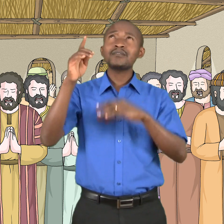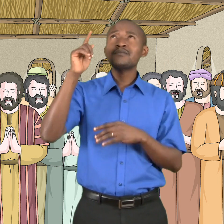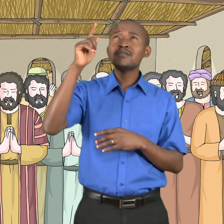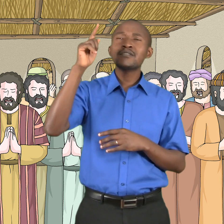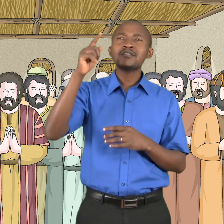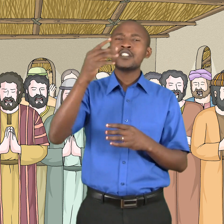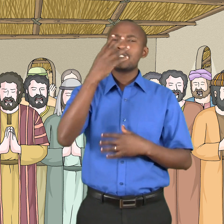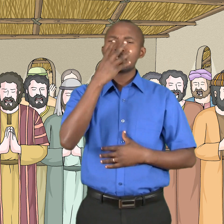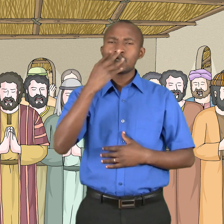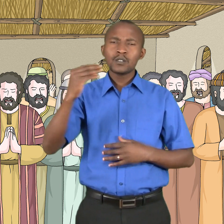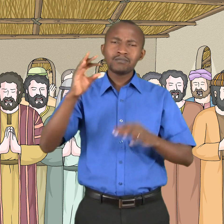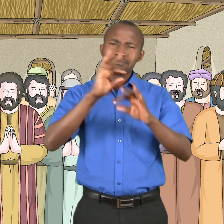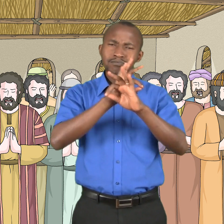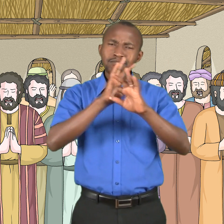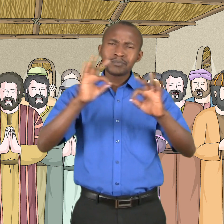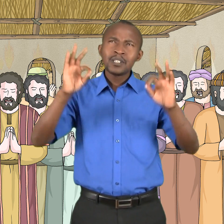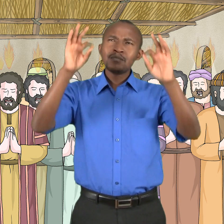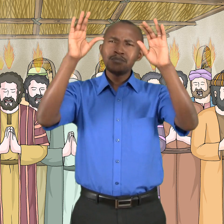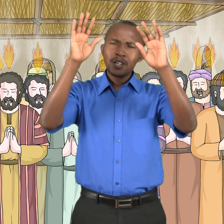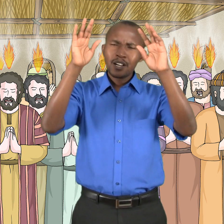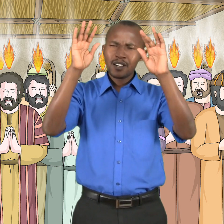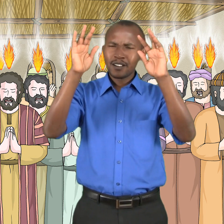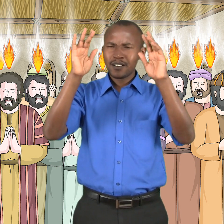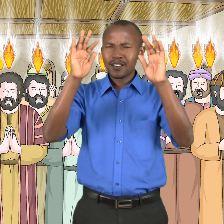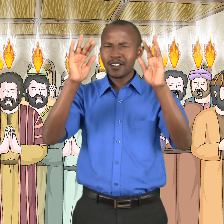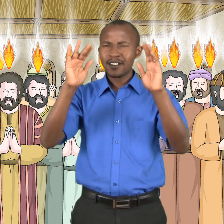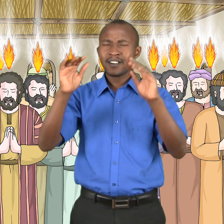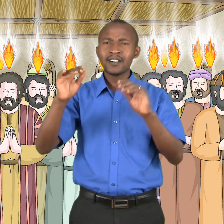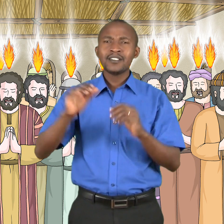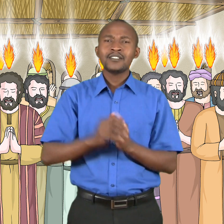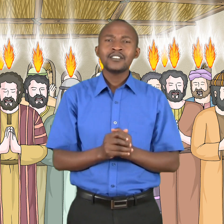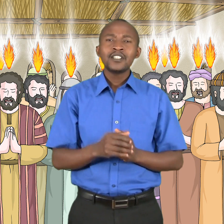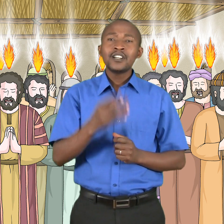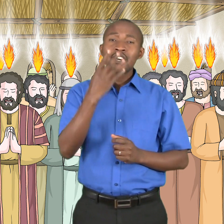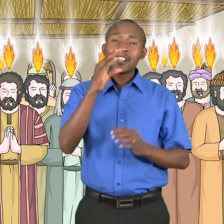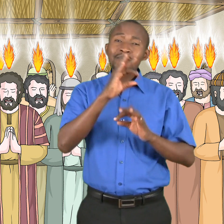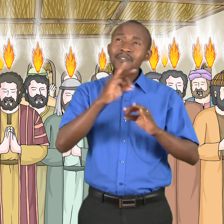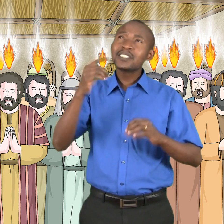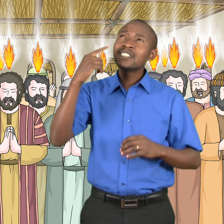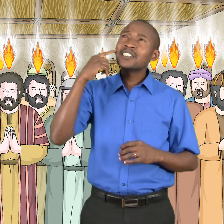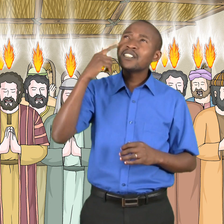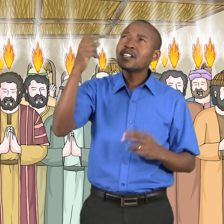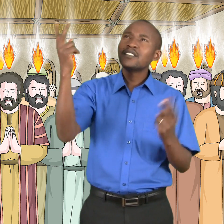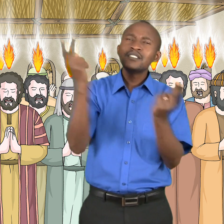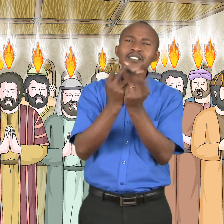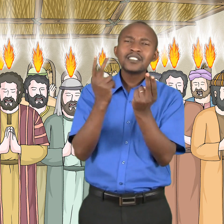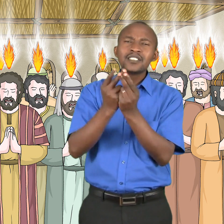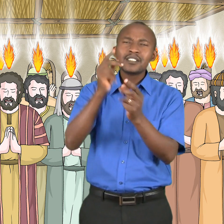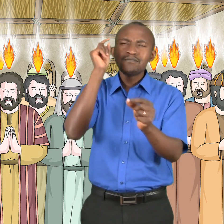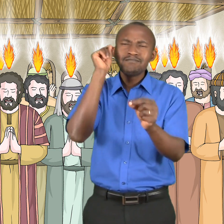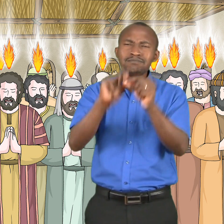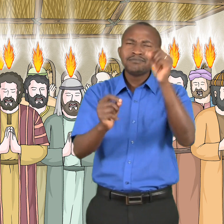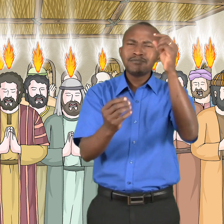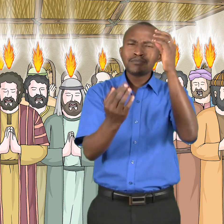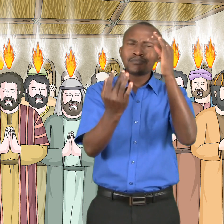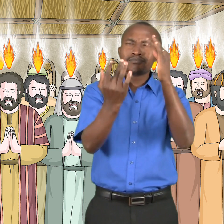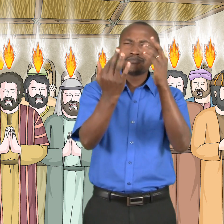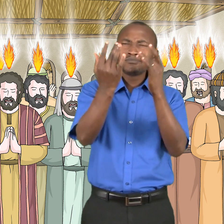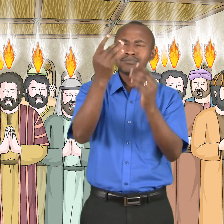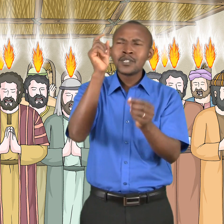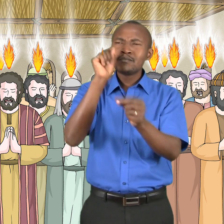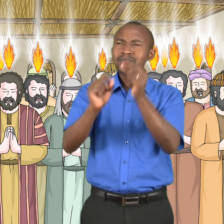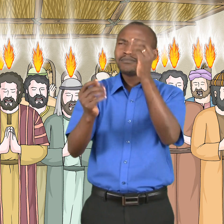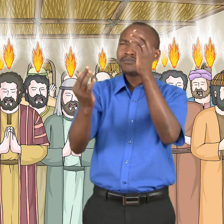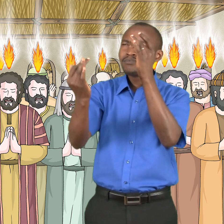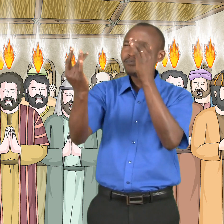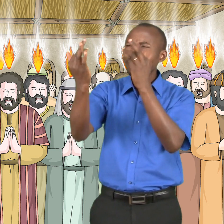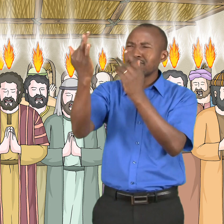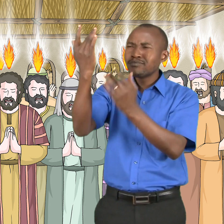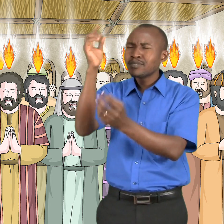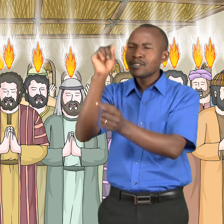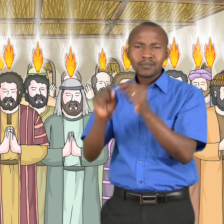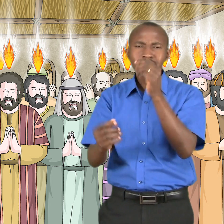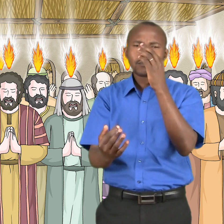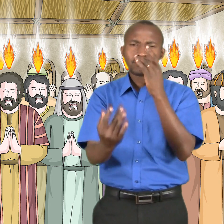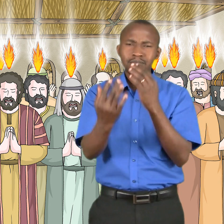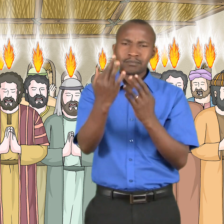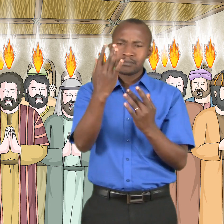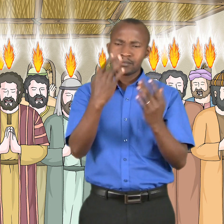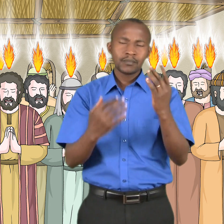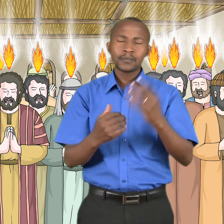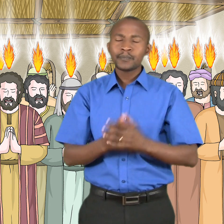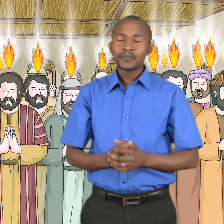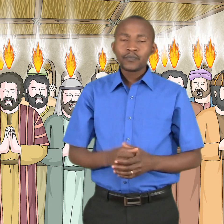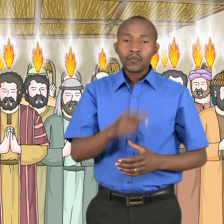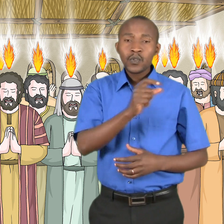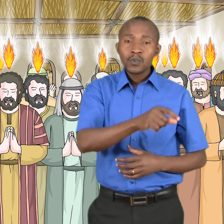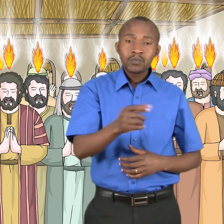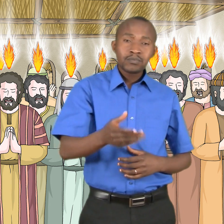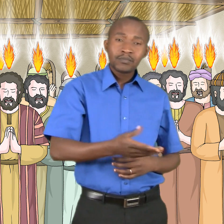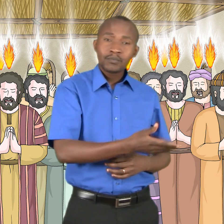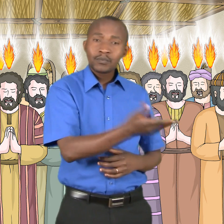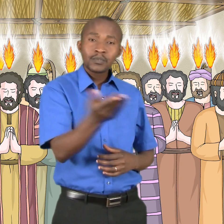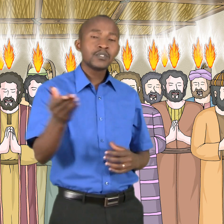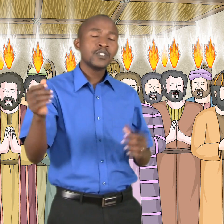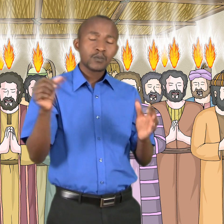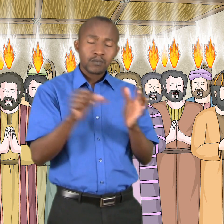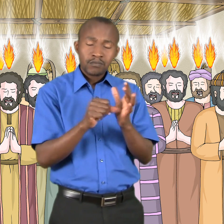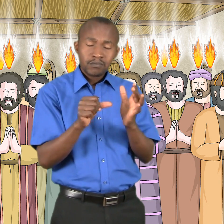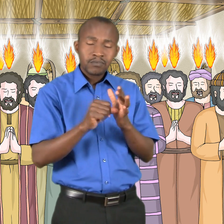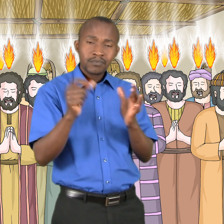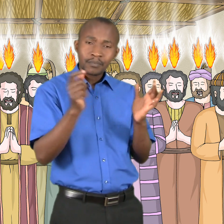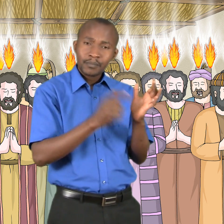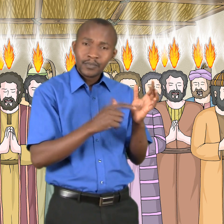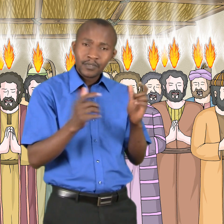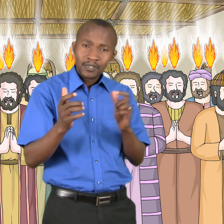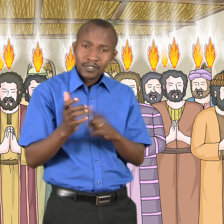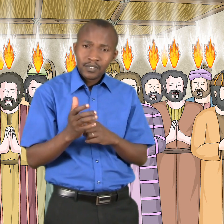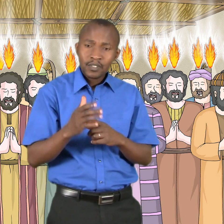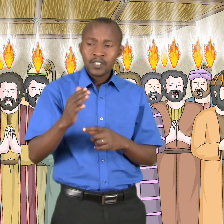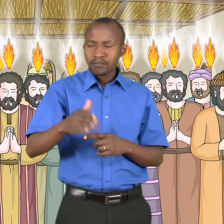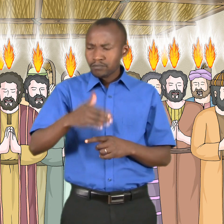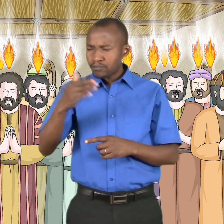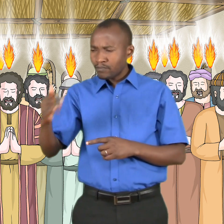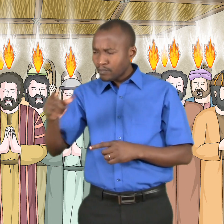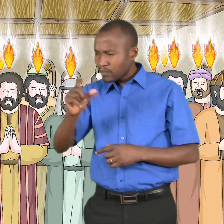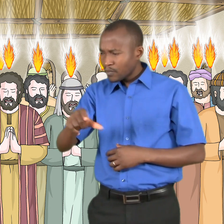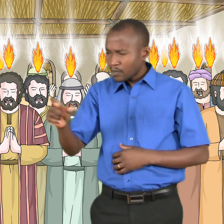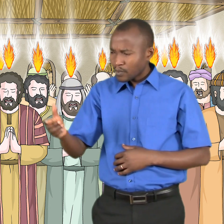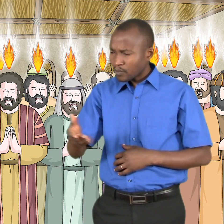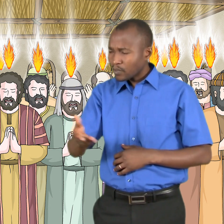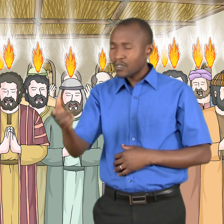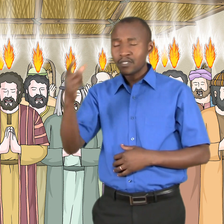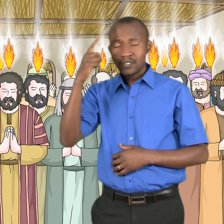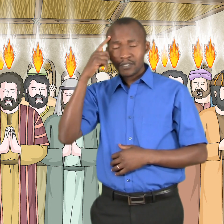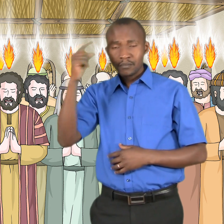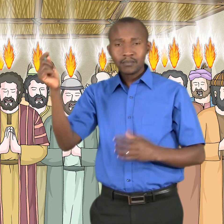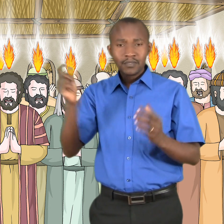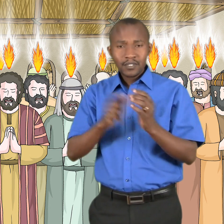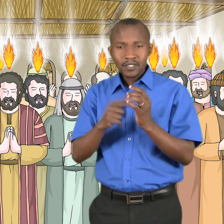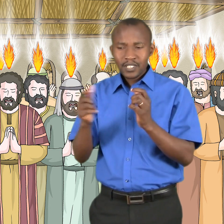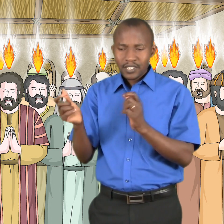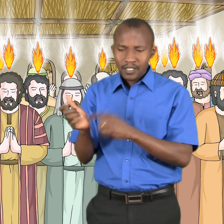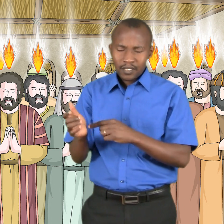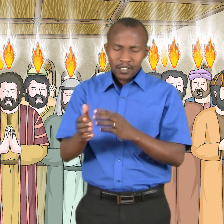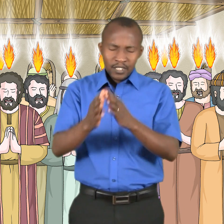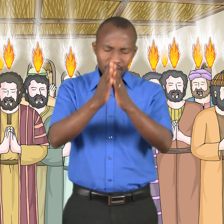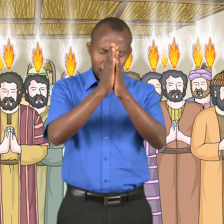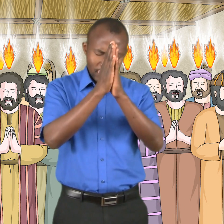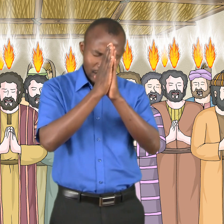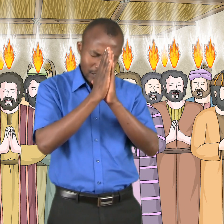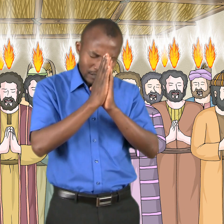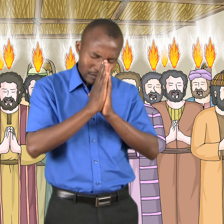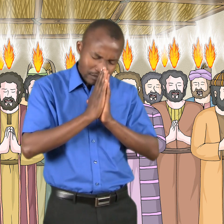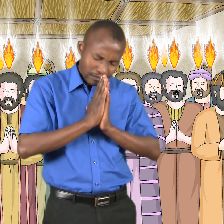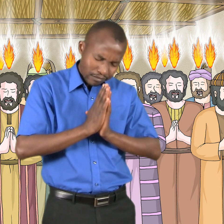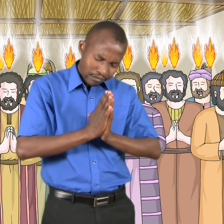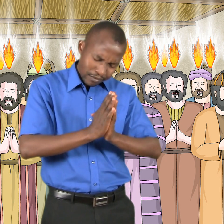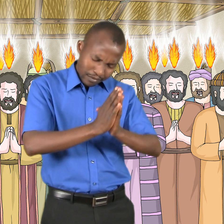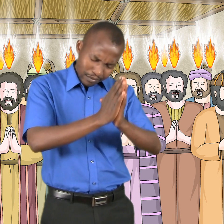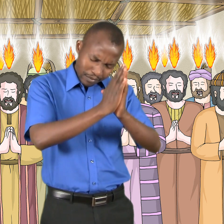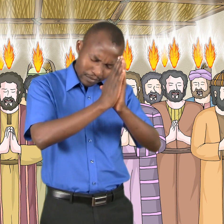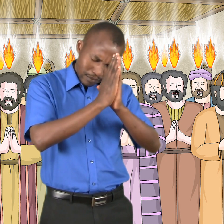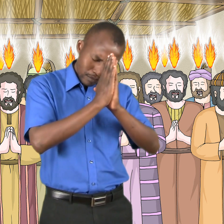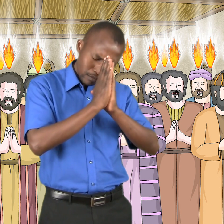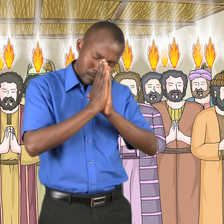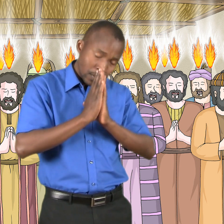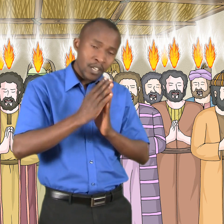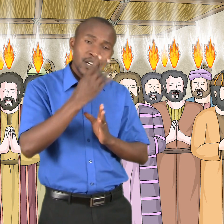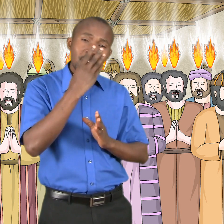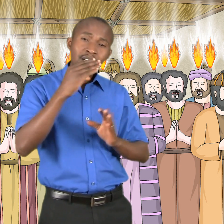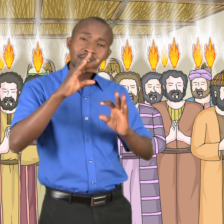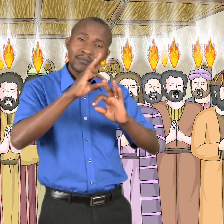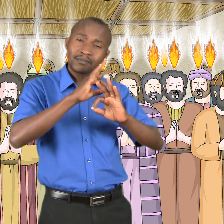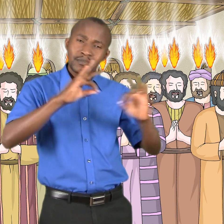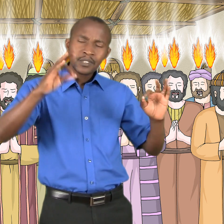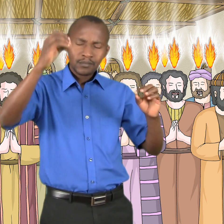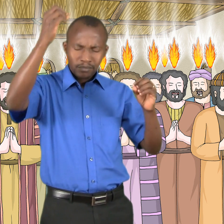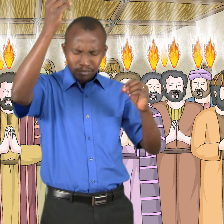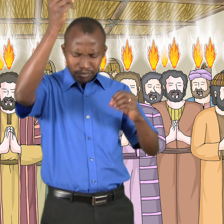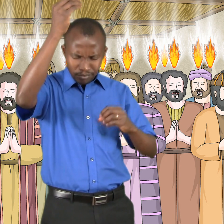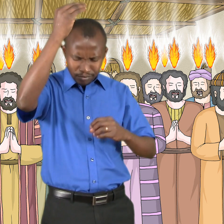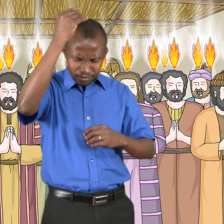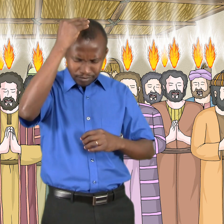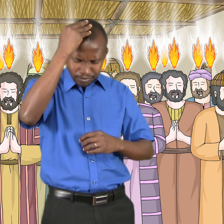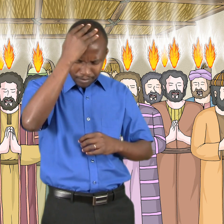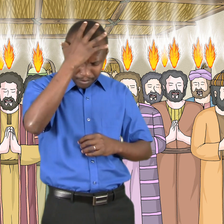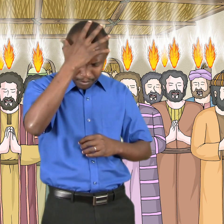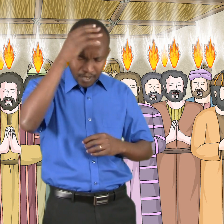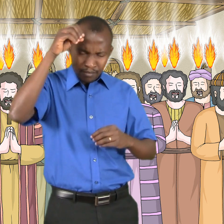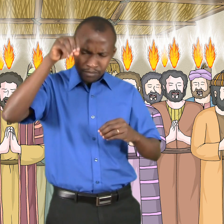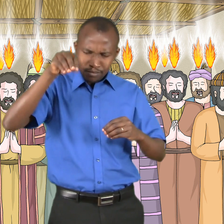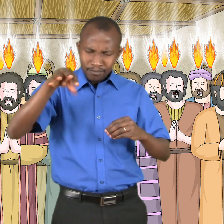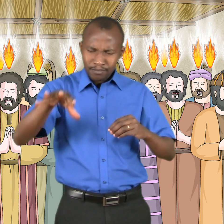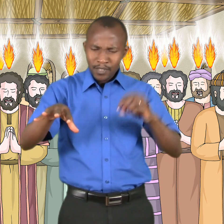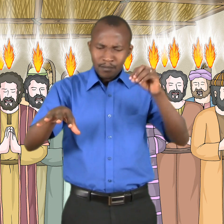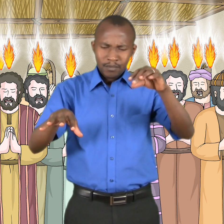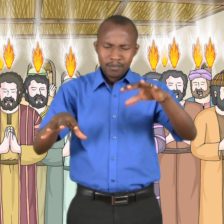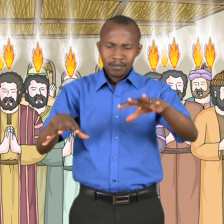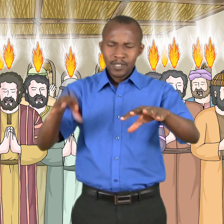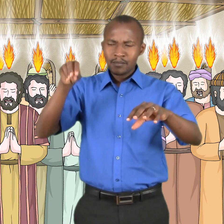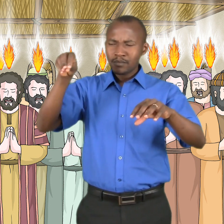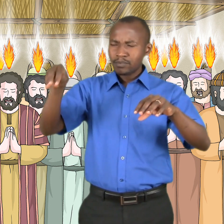They saw tongues like flames of fire that separated and came to rest on each of them.